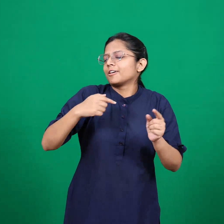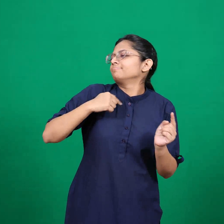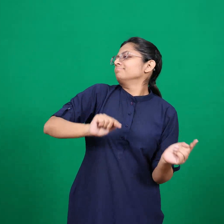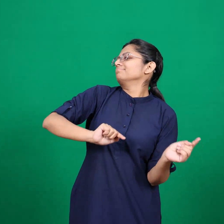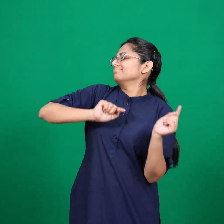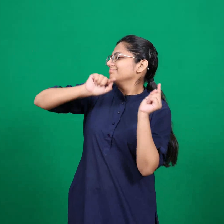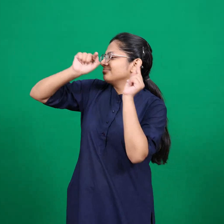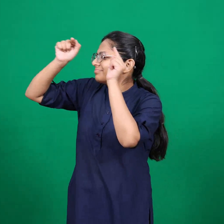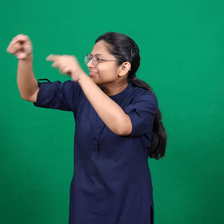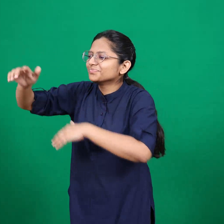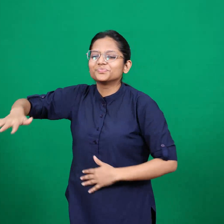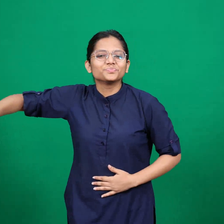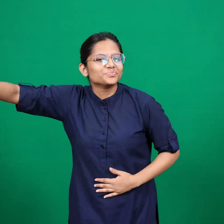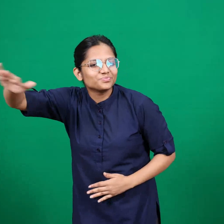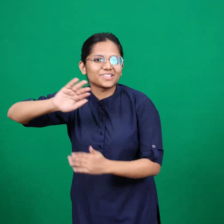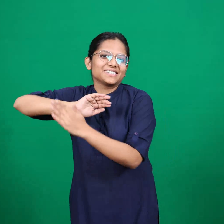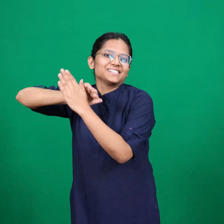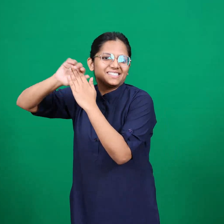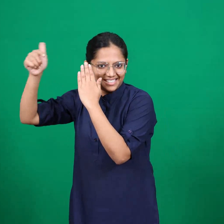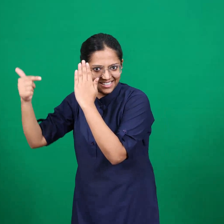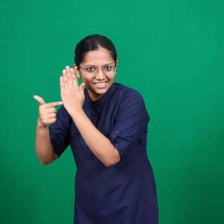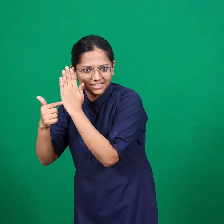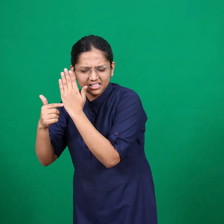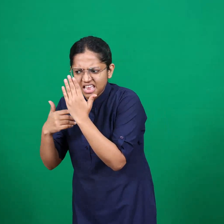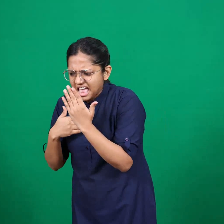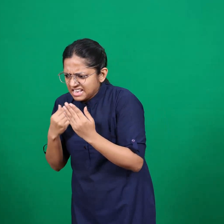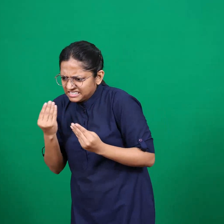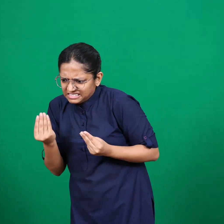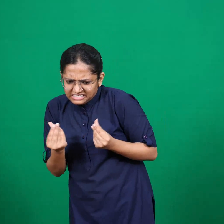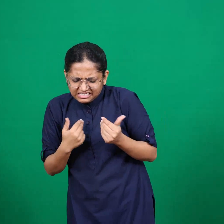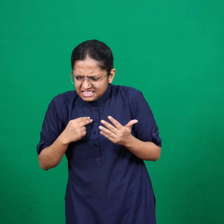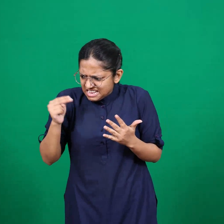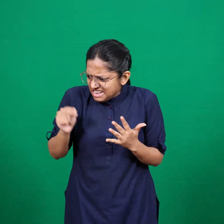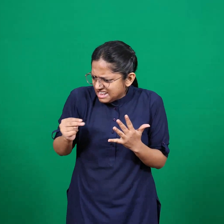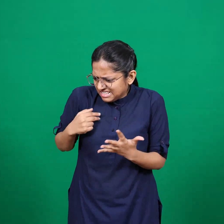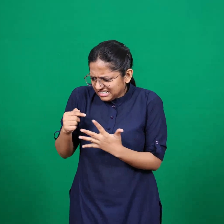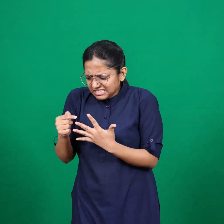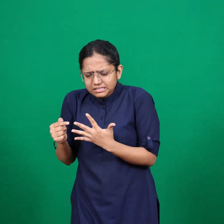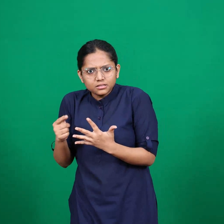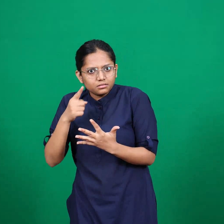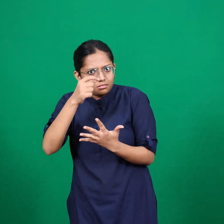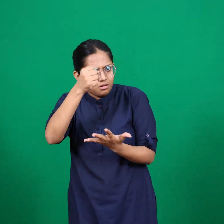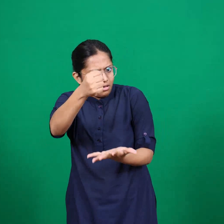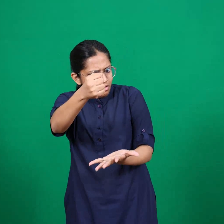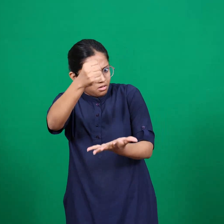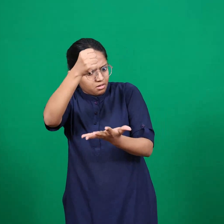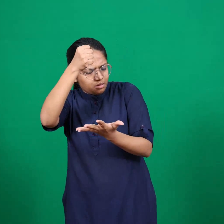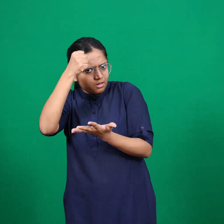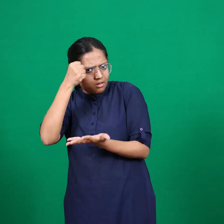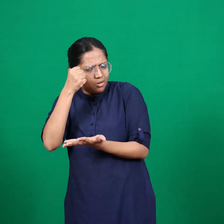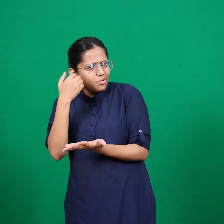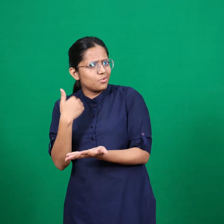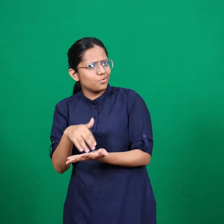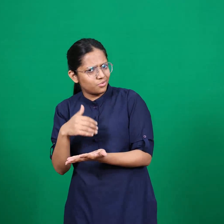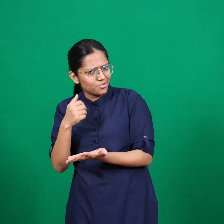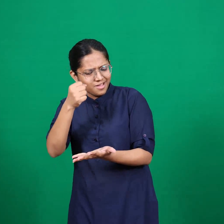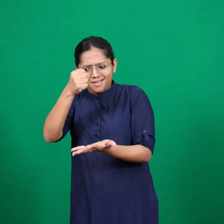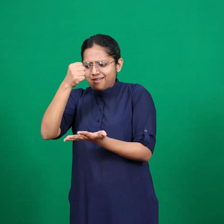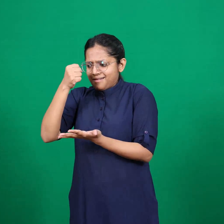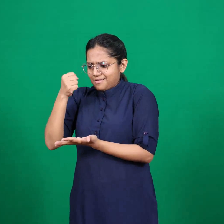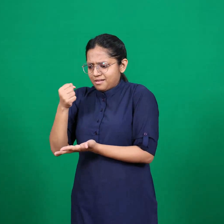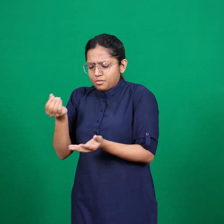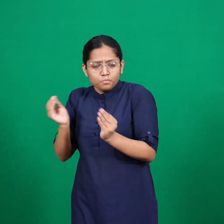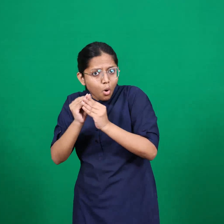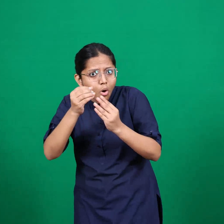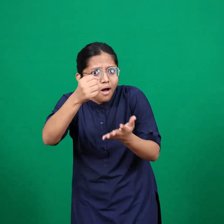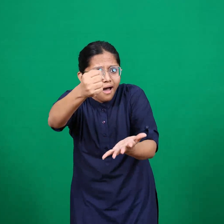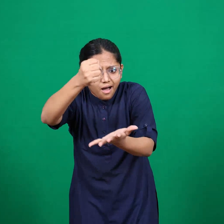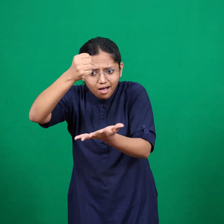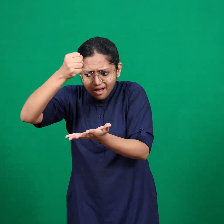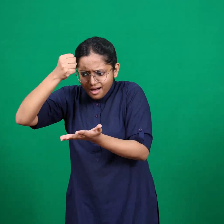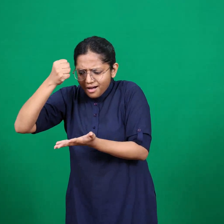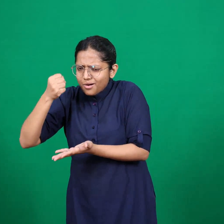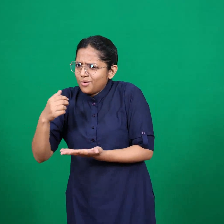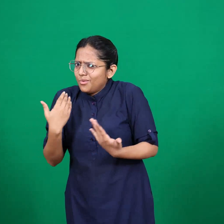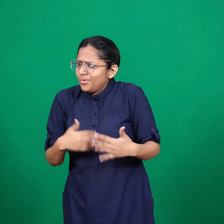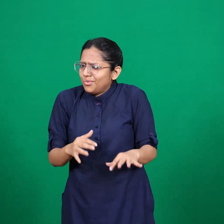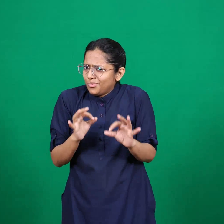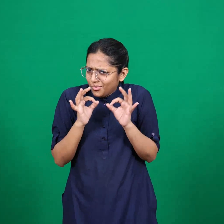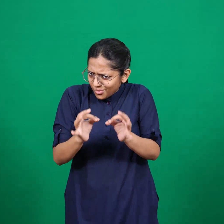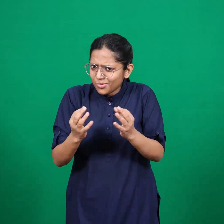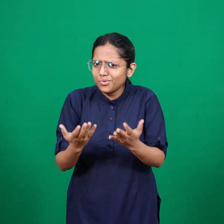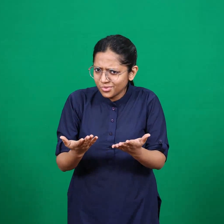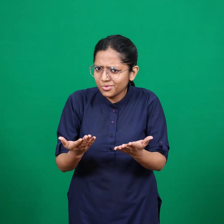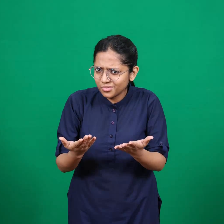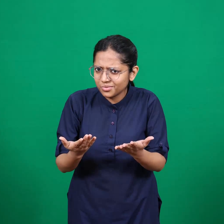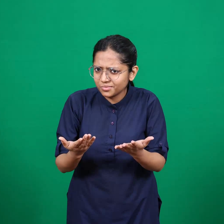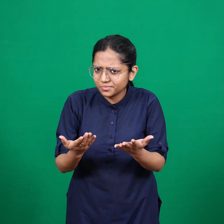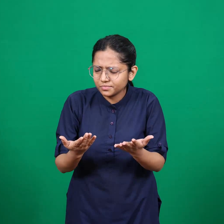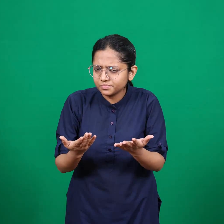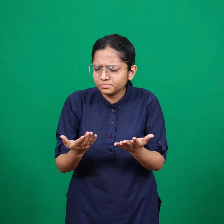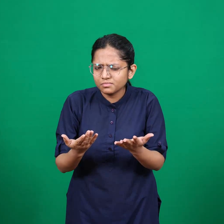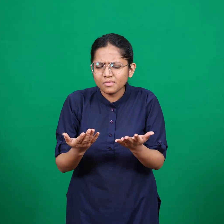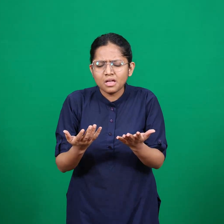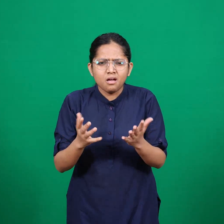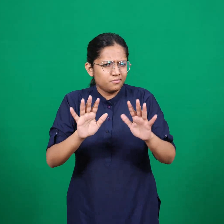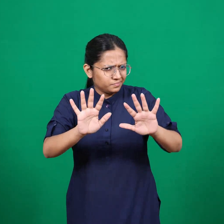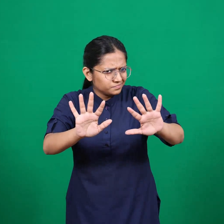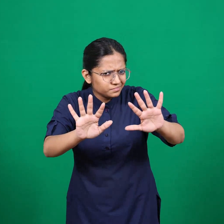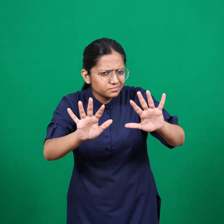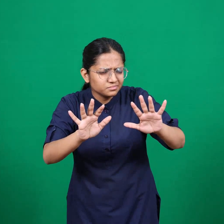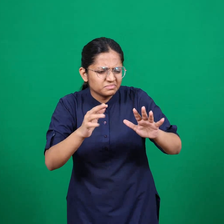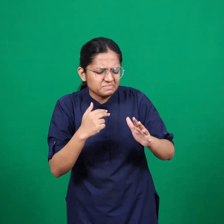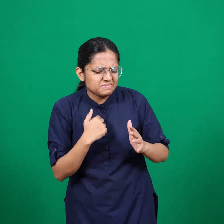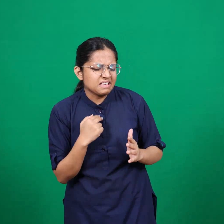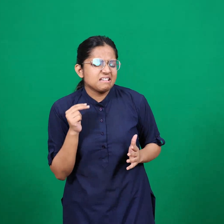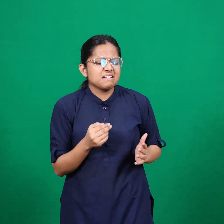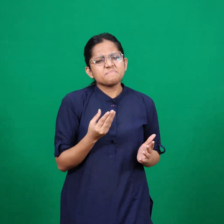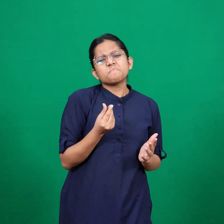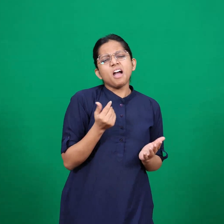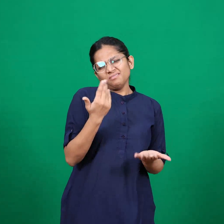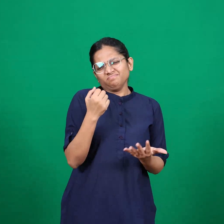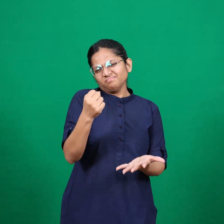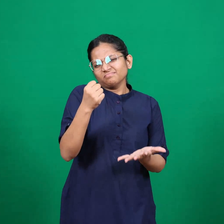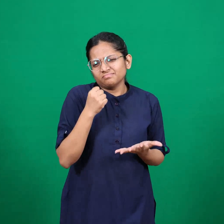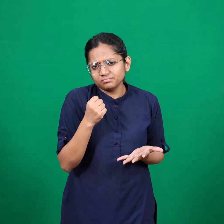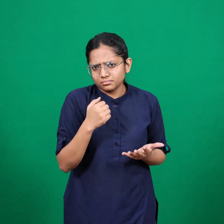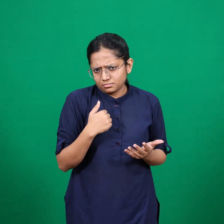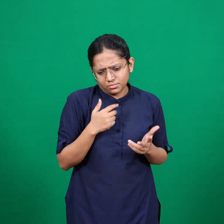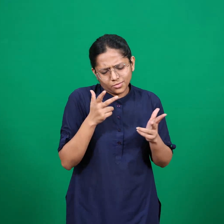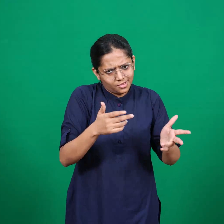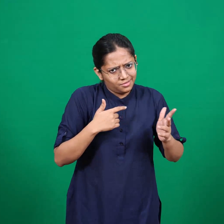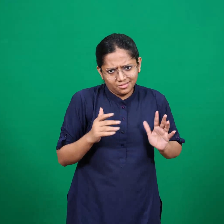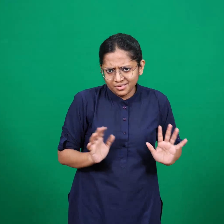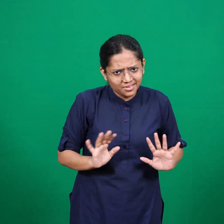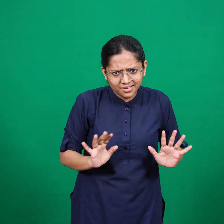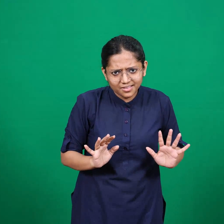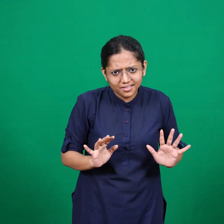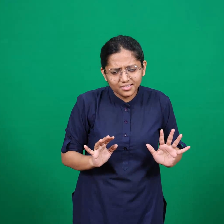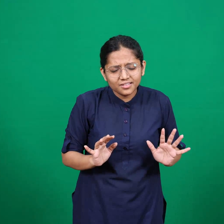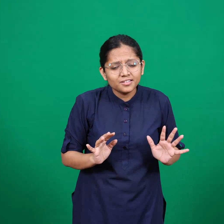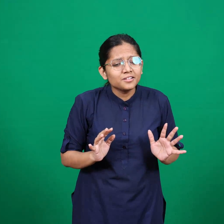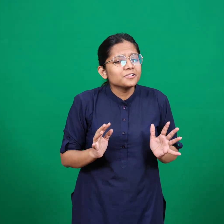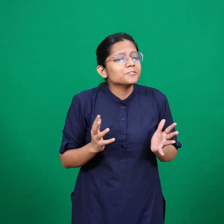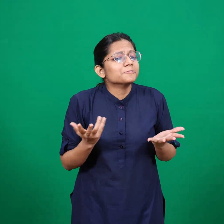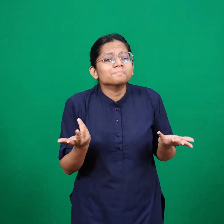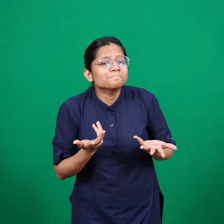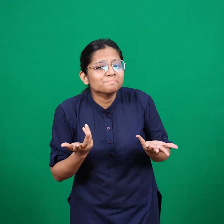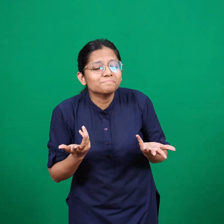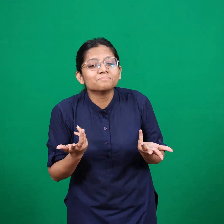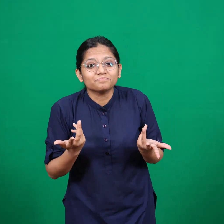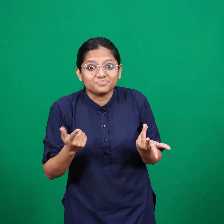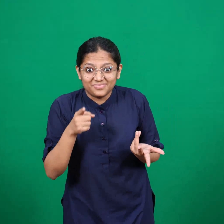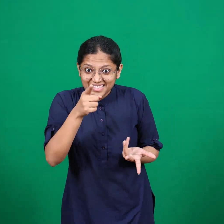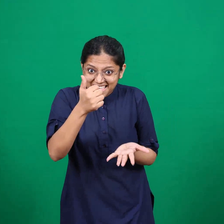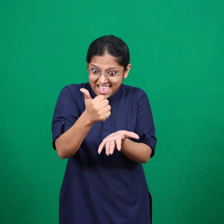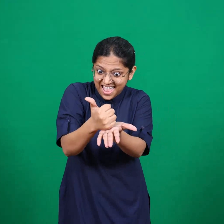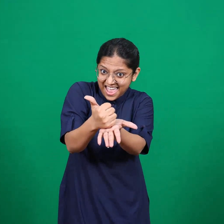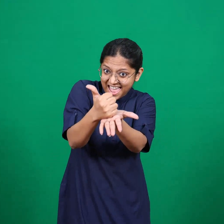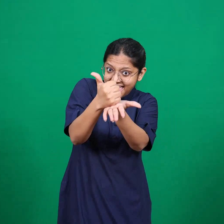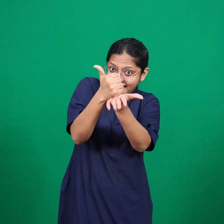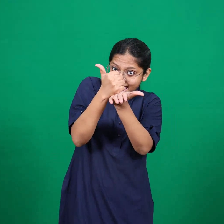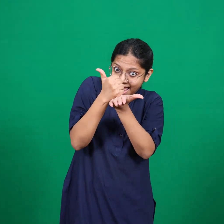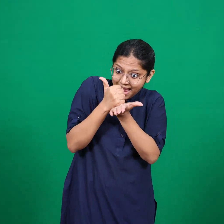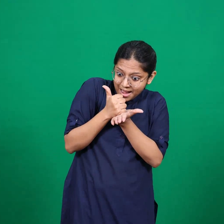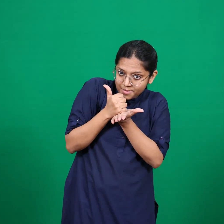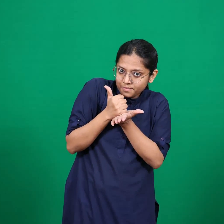For even while I was in Thessalonica, you provided for my needs again and again.